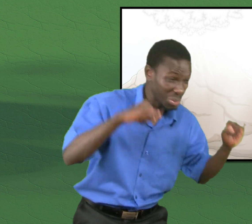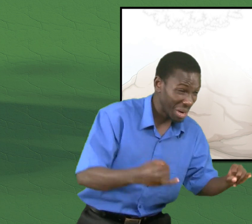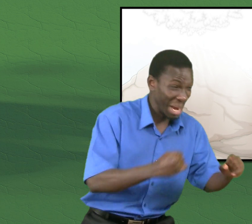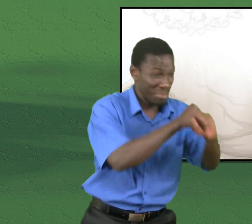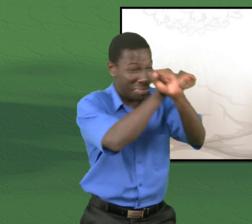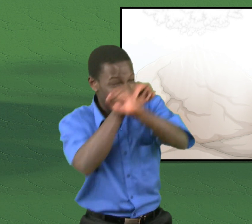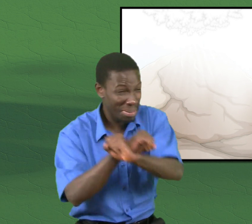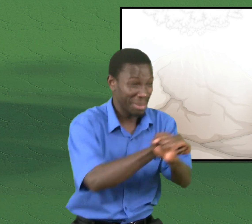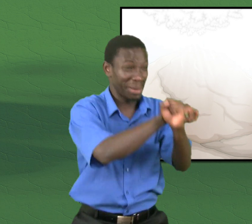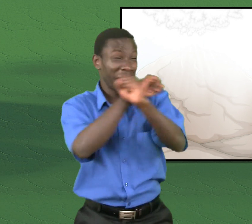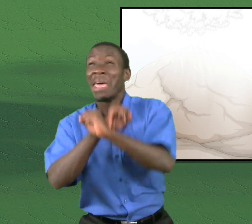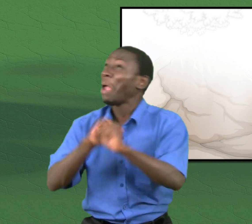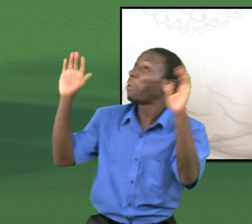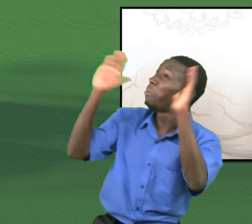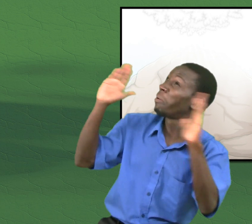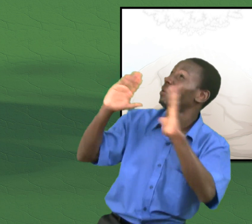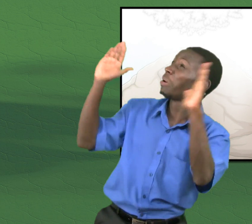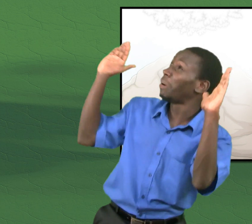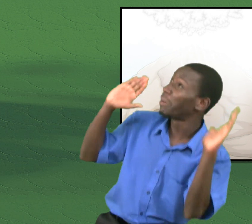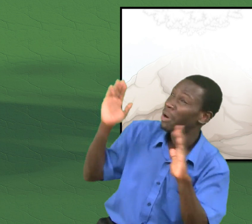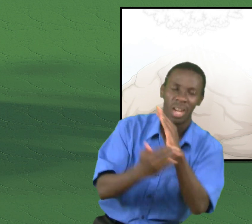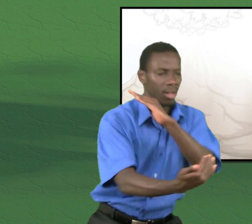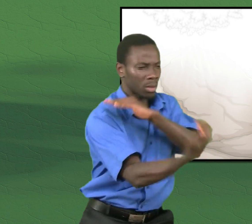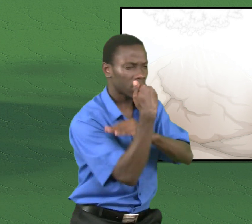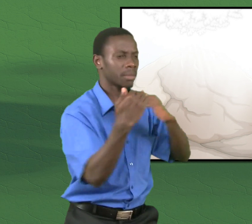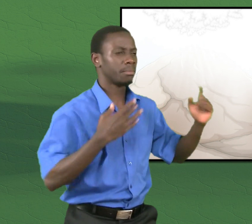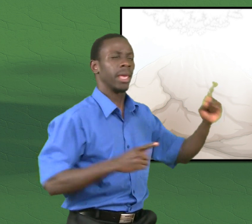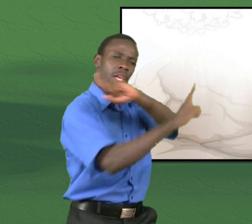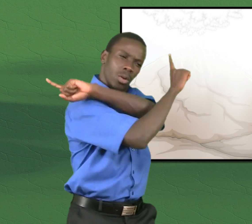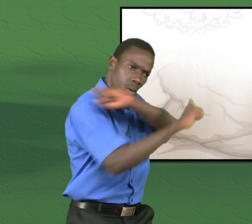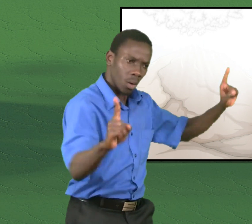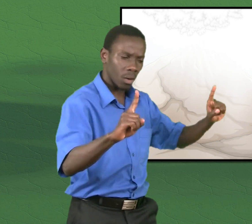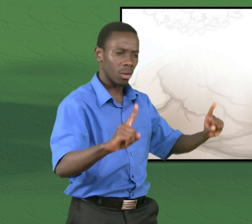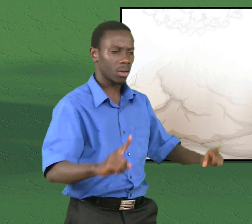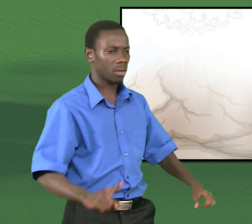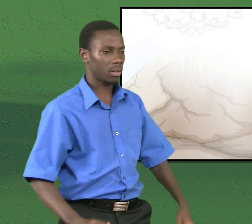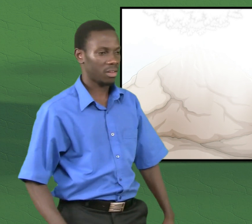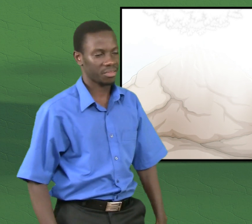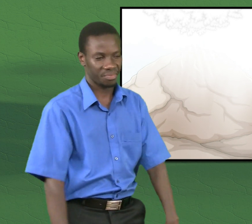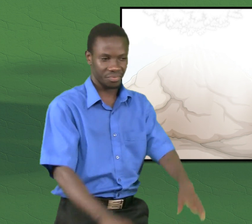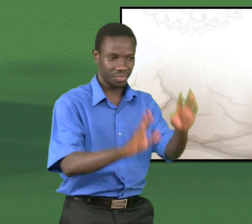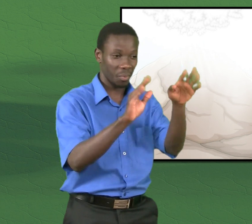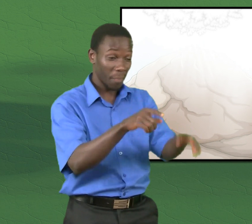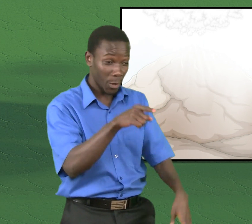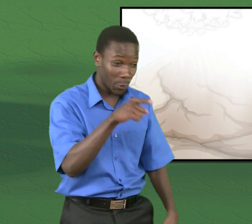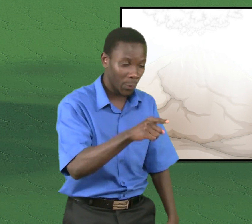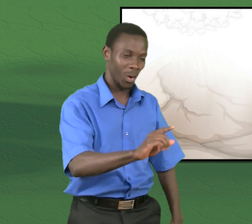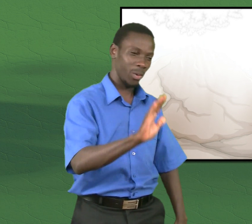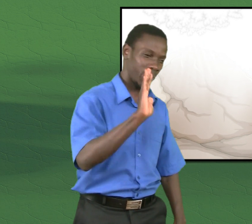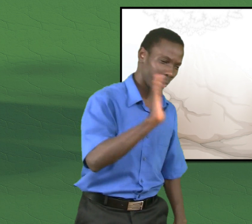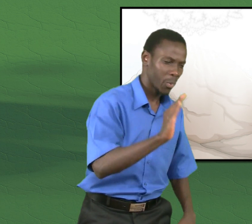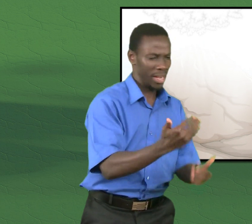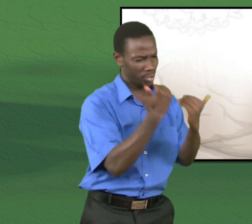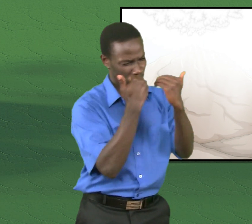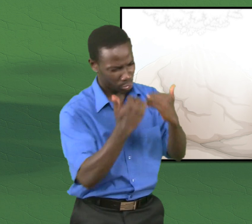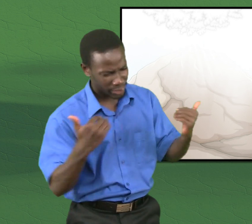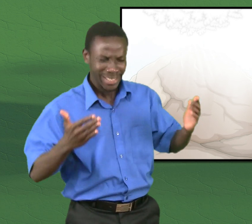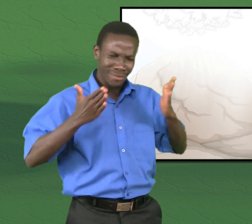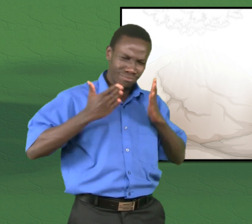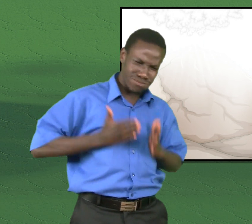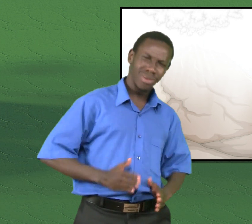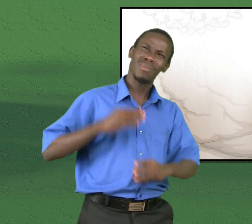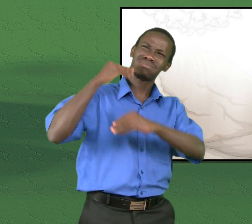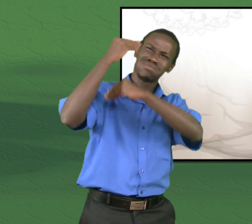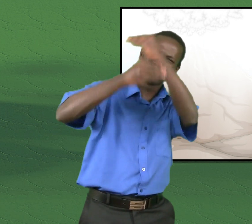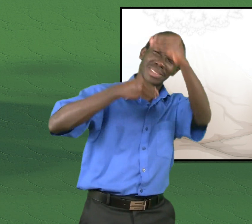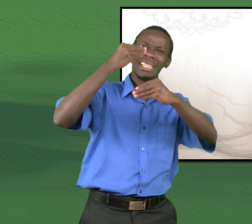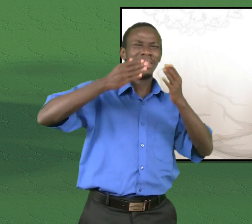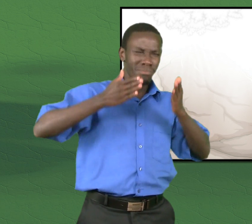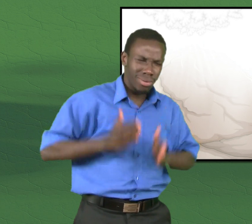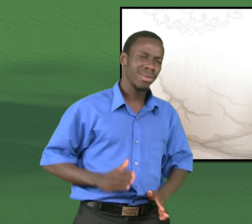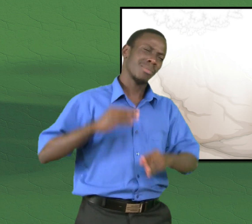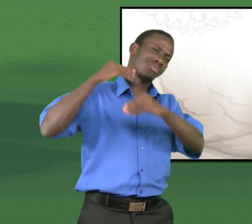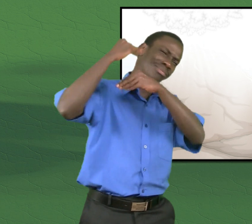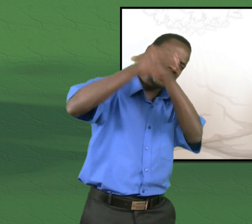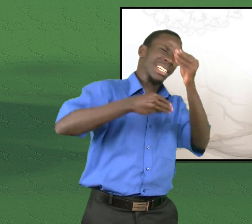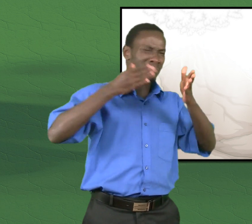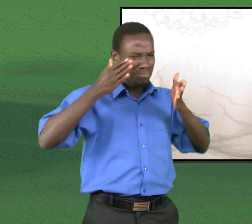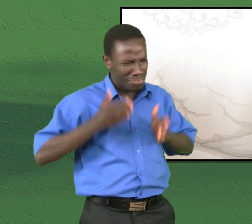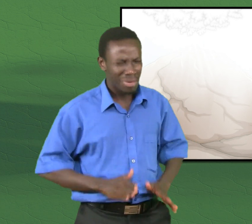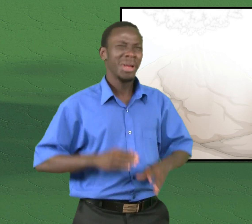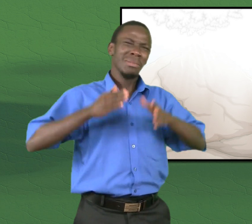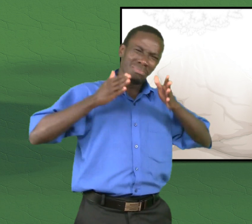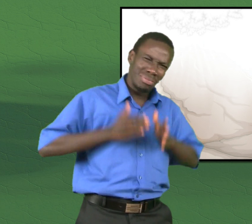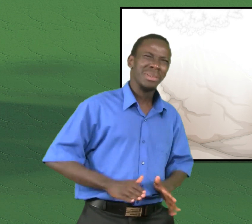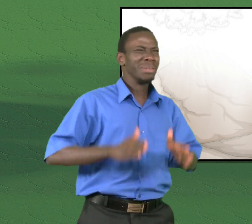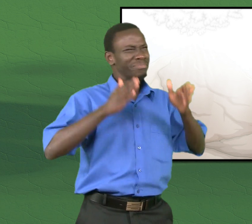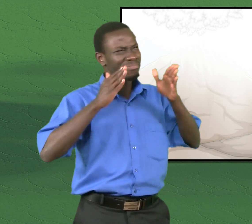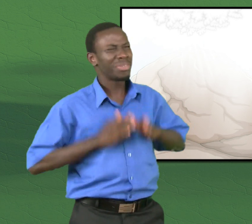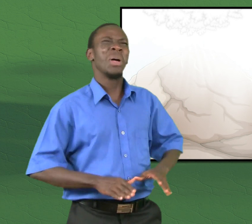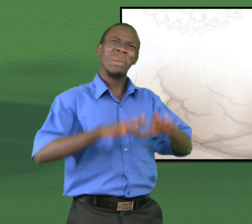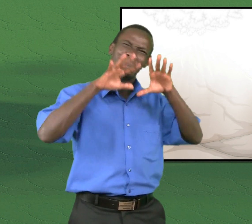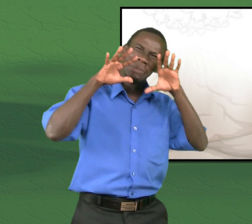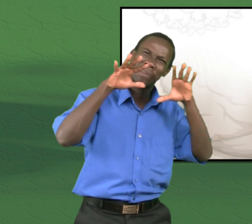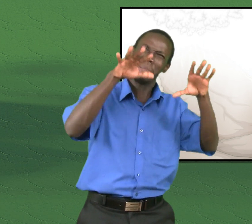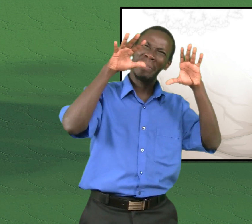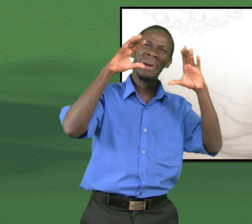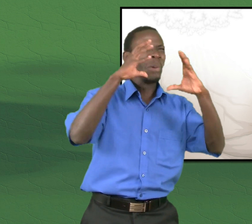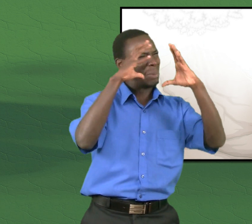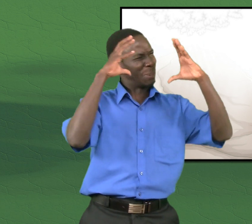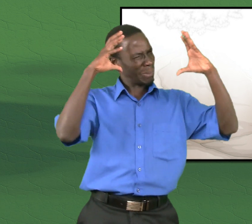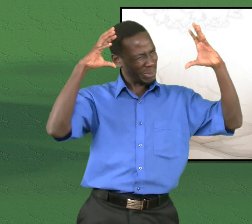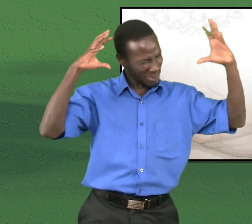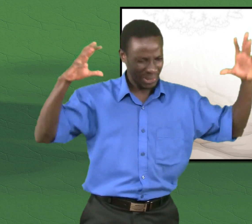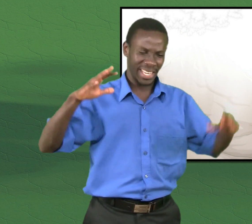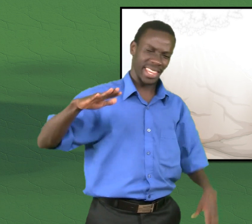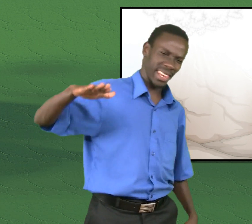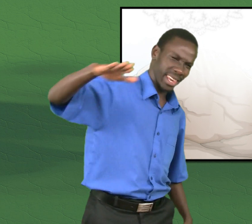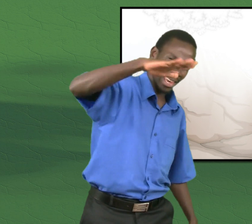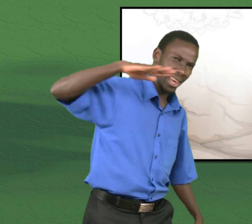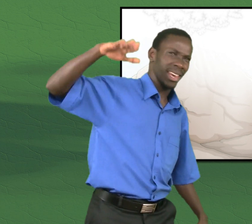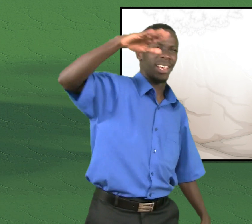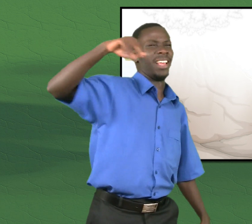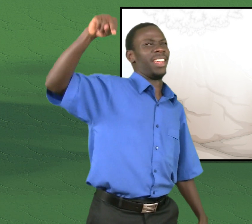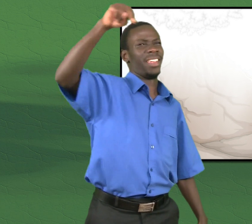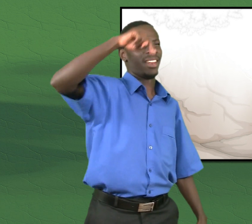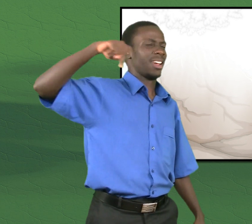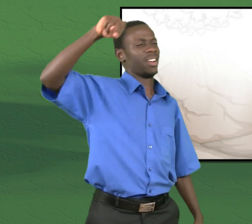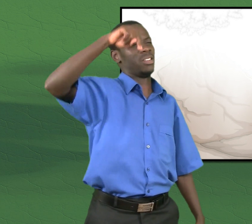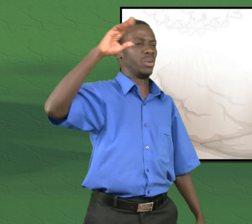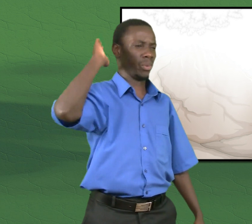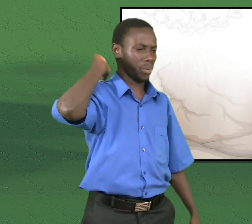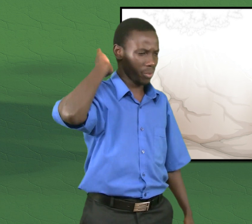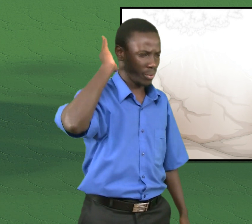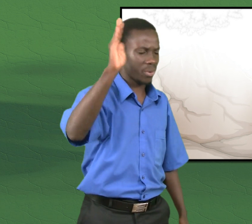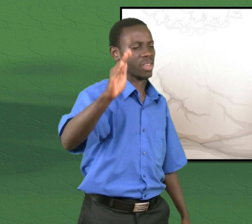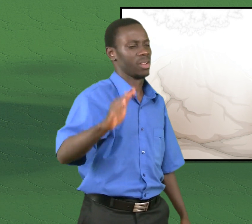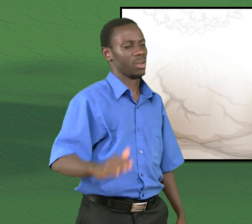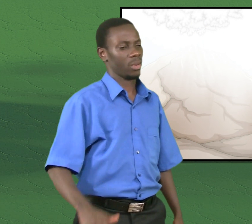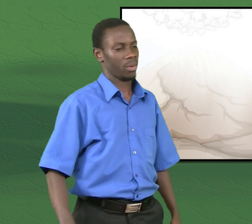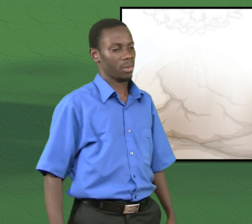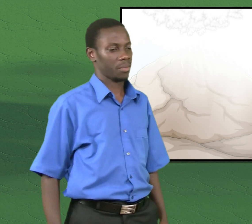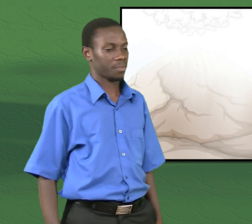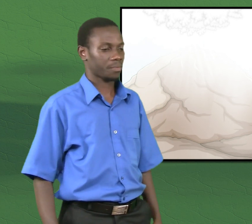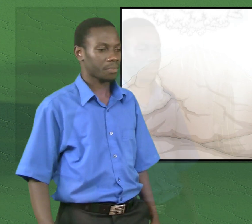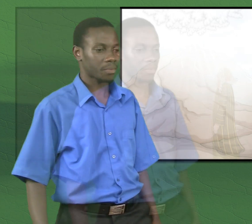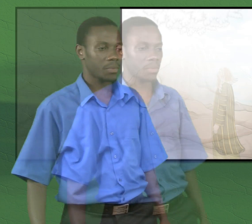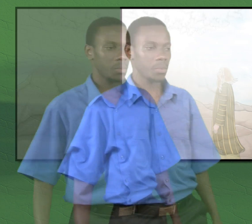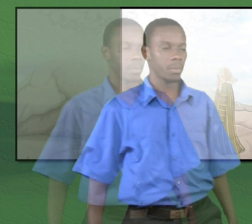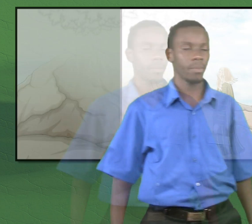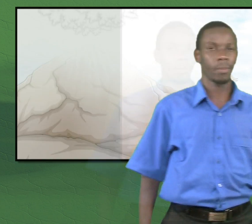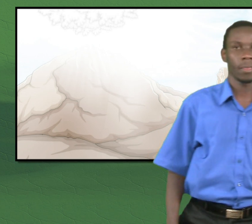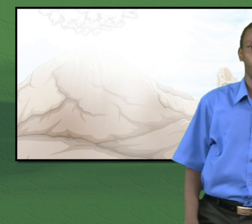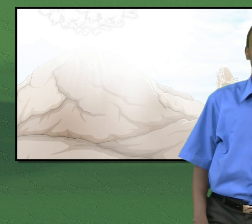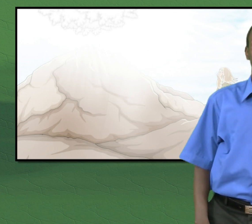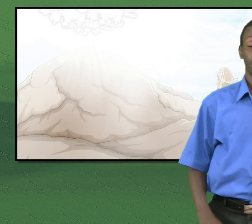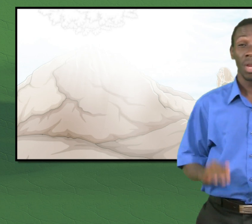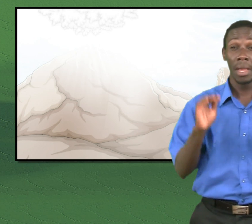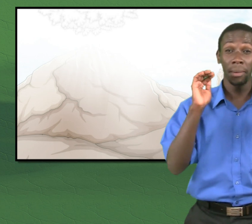Now leave Me alone, so that My anger may burn against them and consume them. Then I will make you into a great nation.”